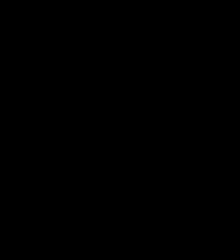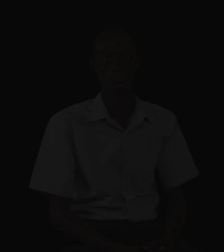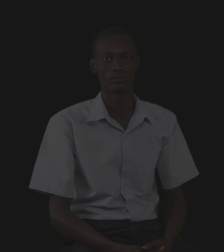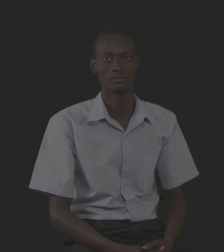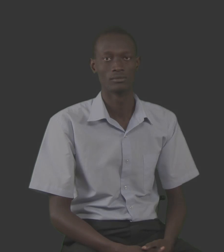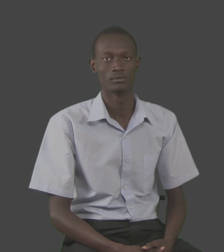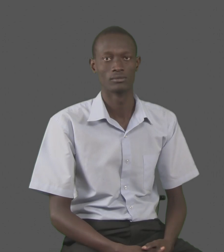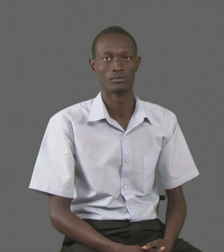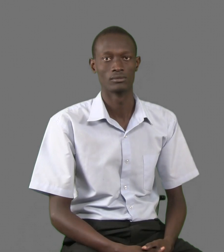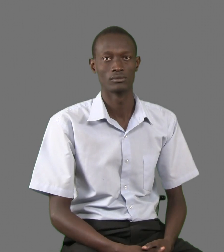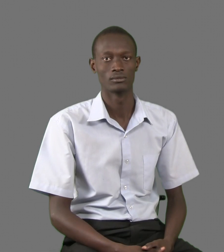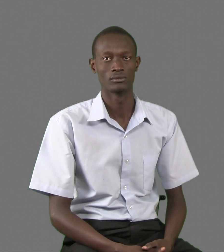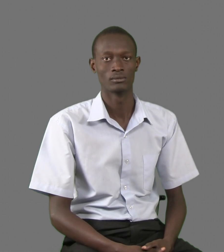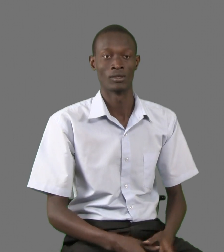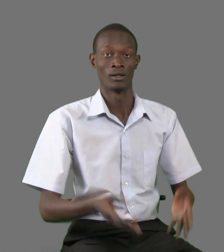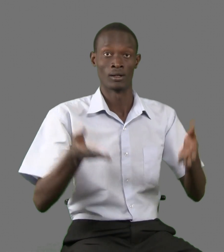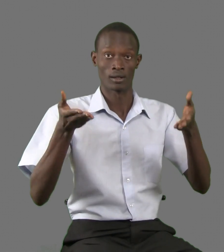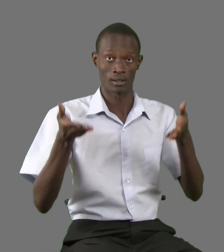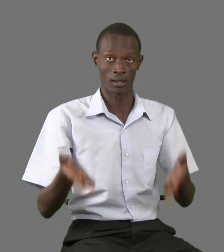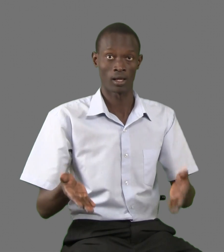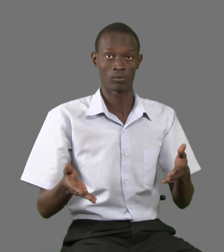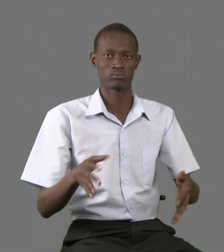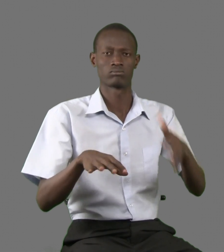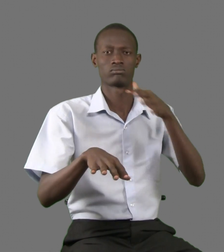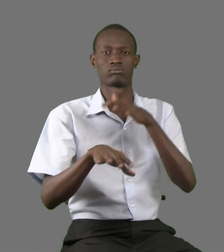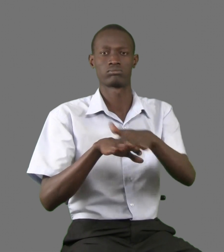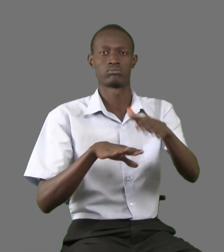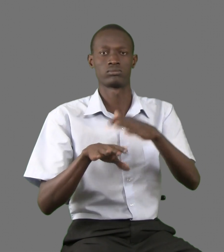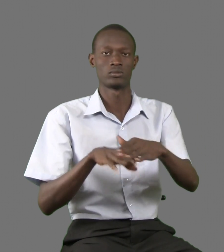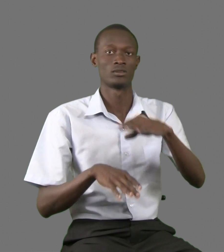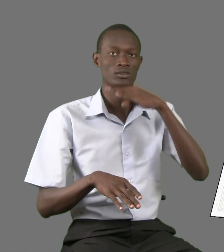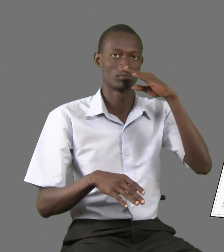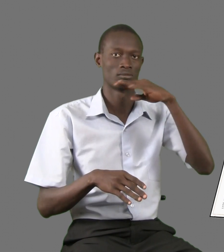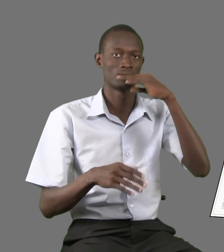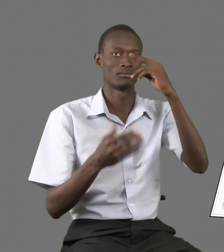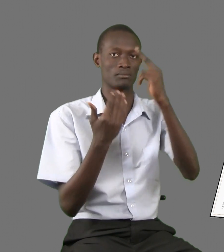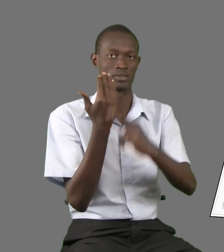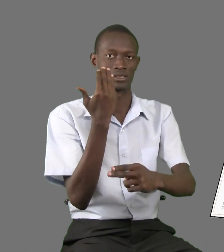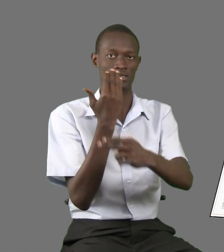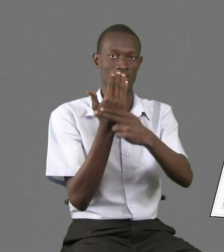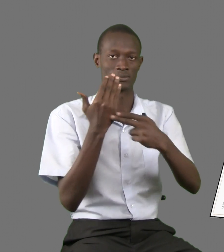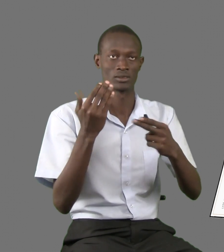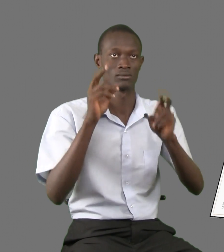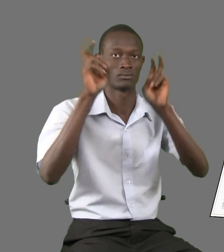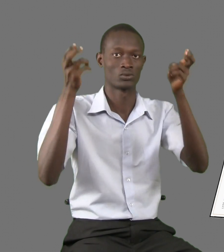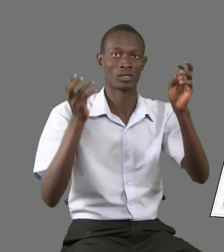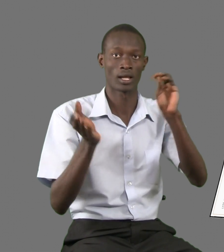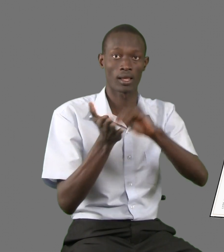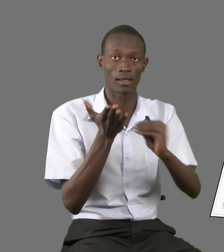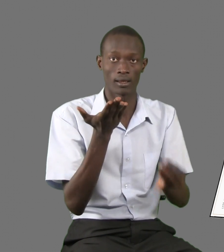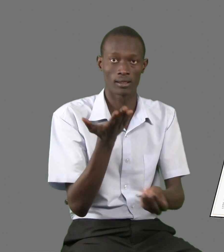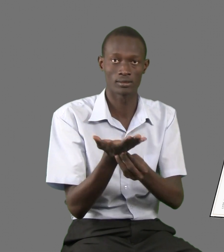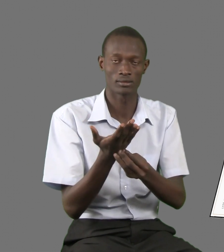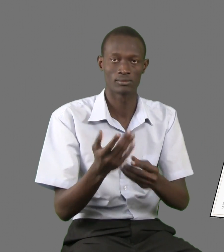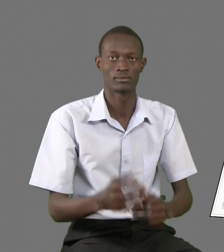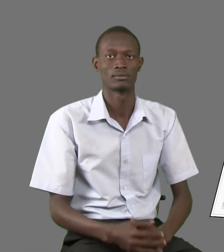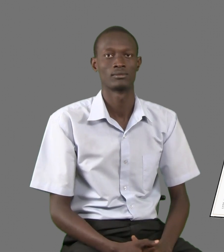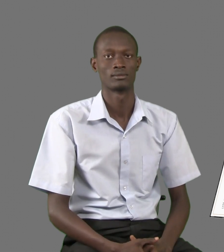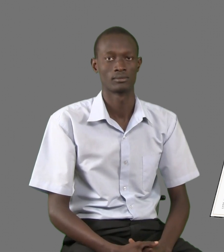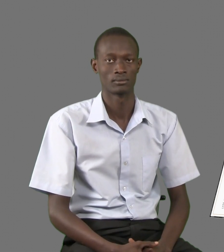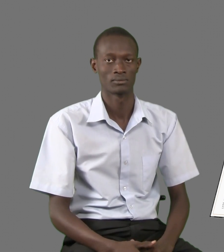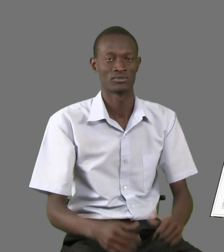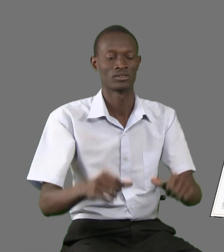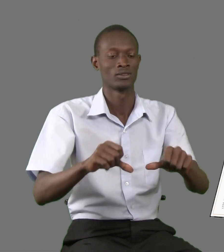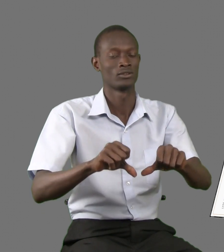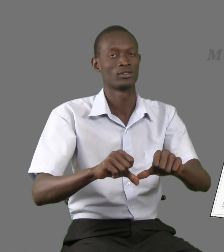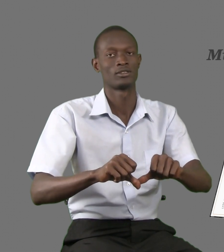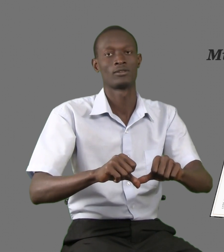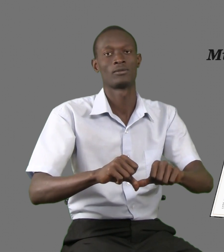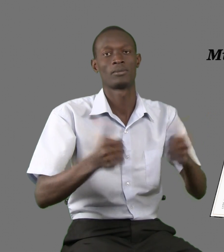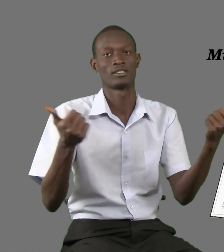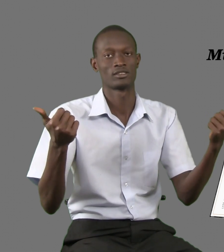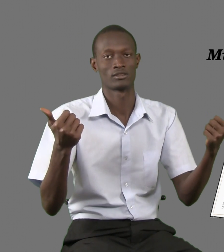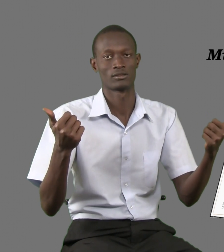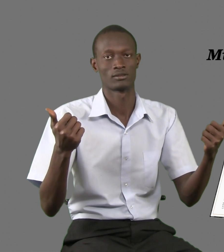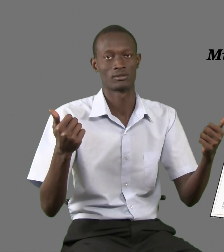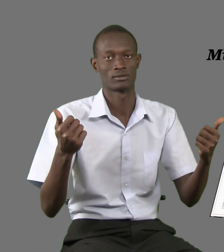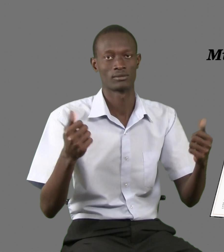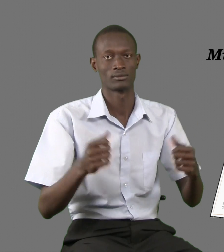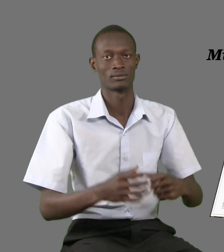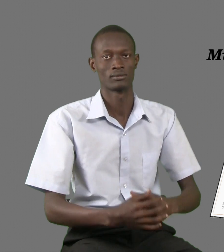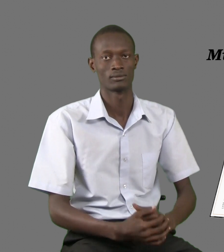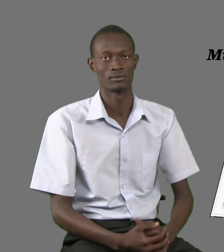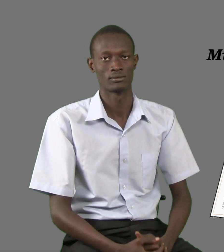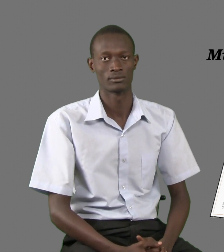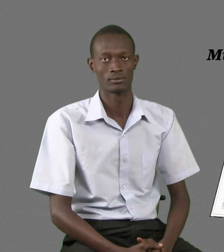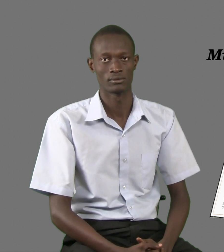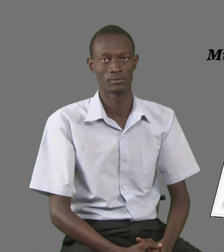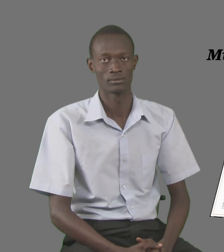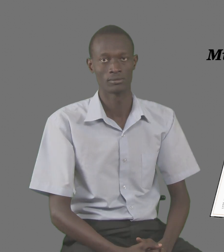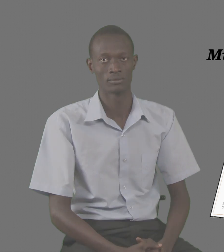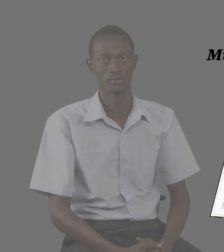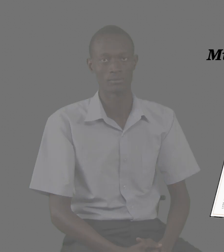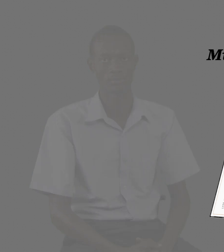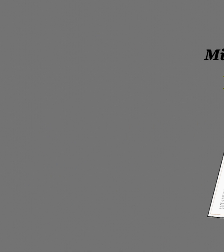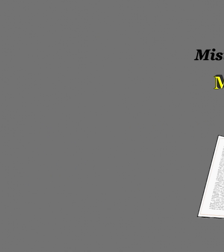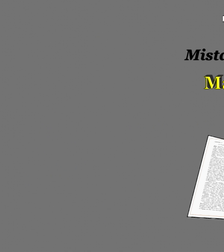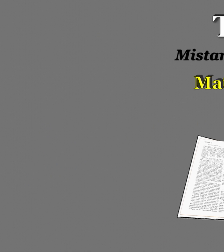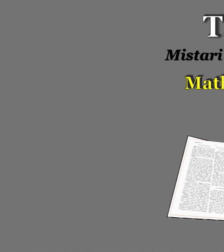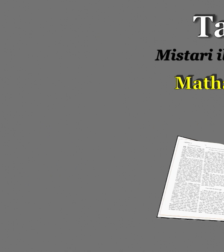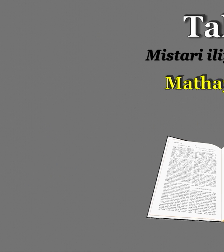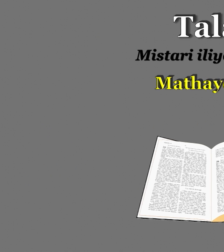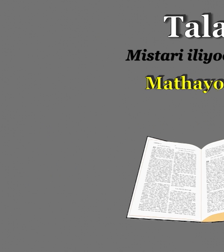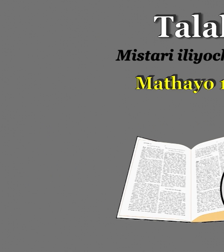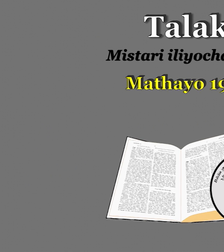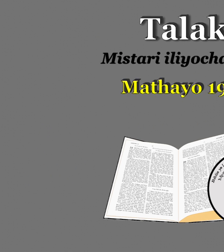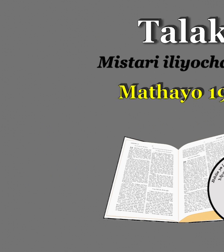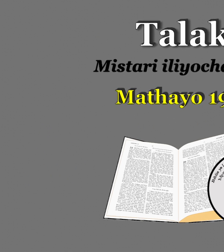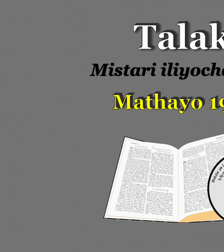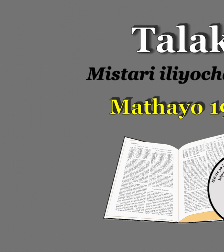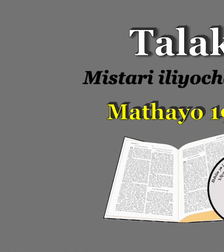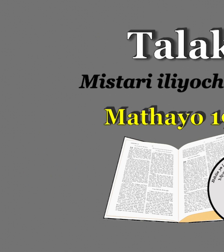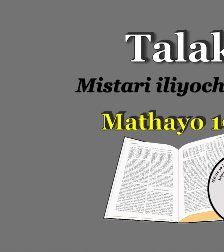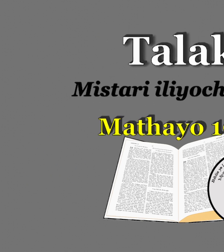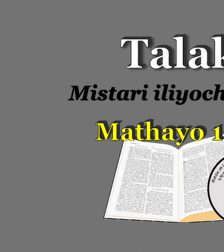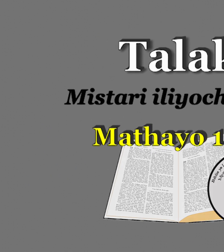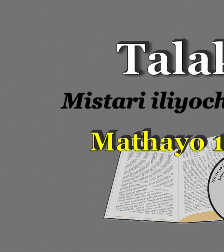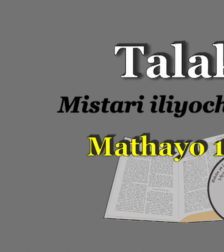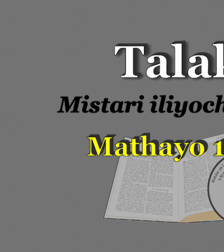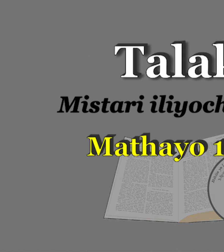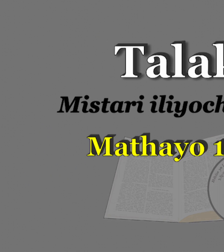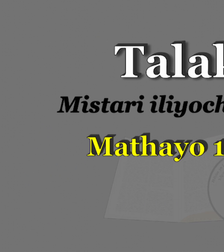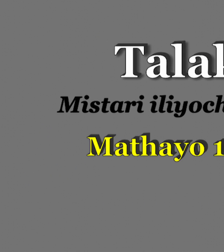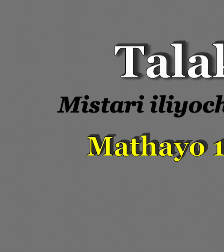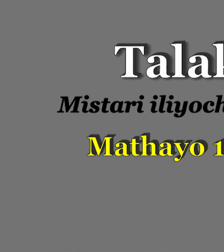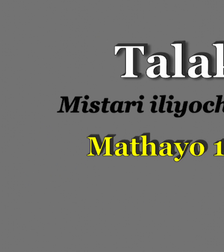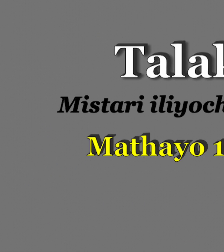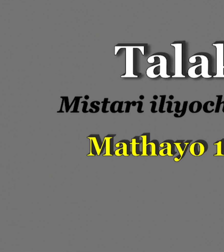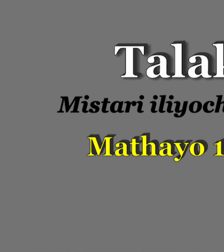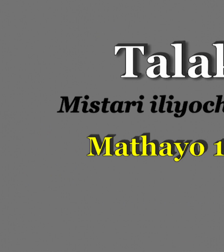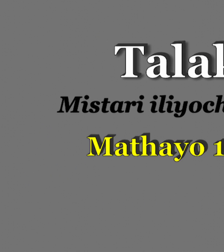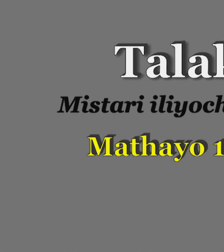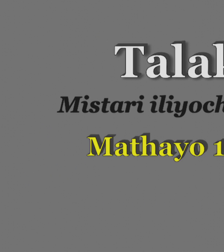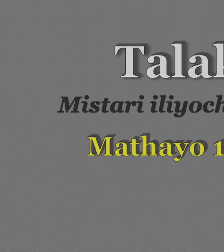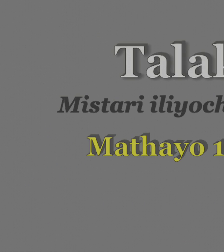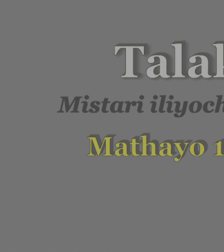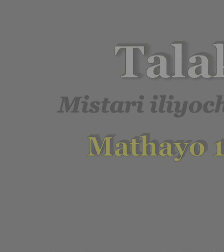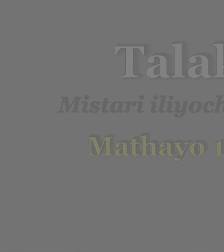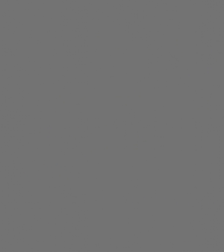Divorce